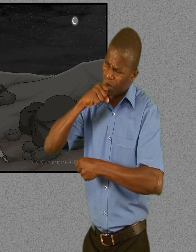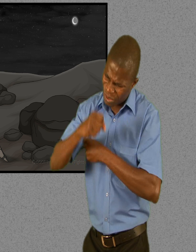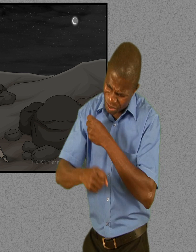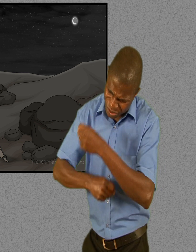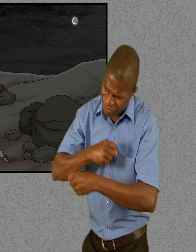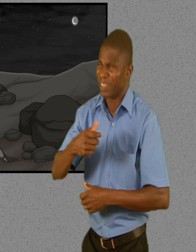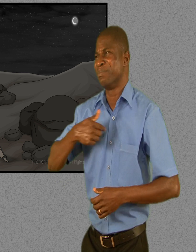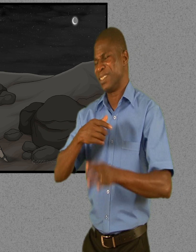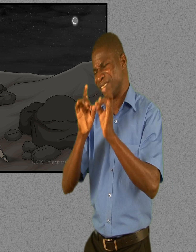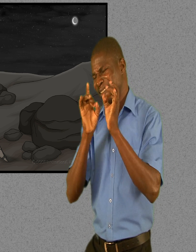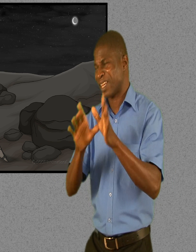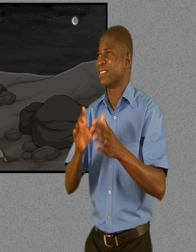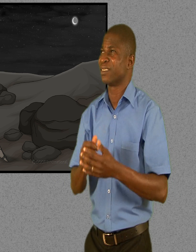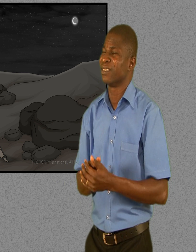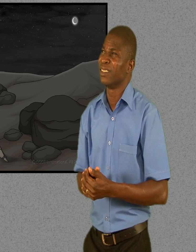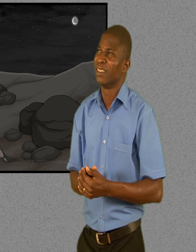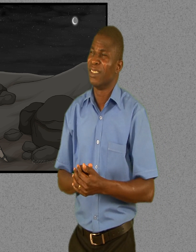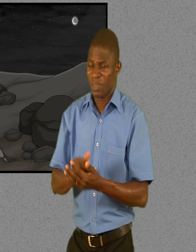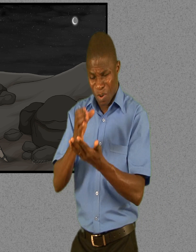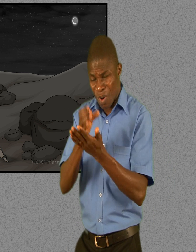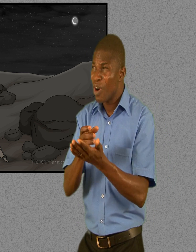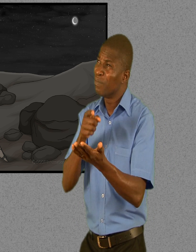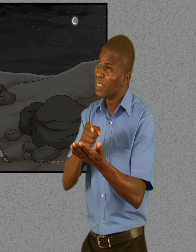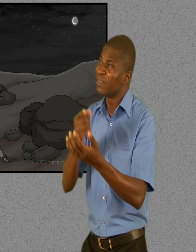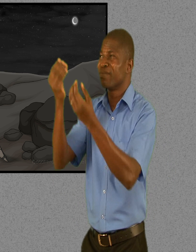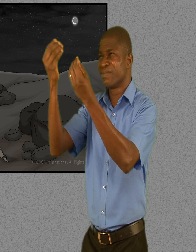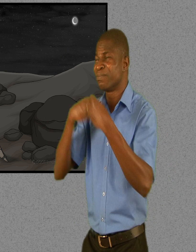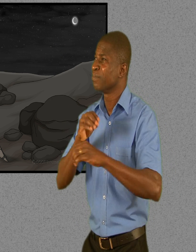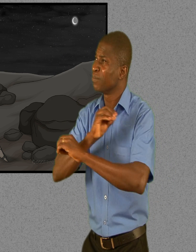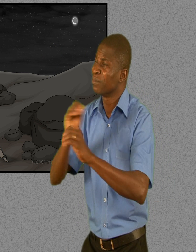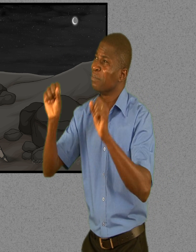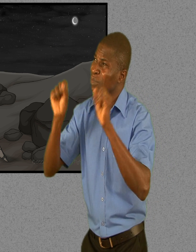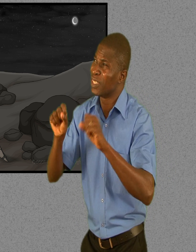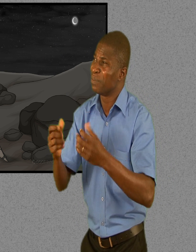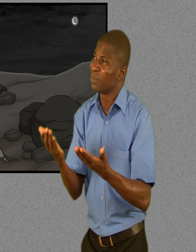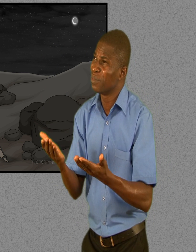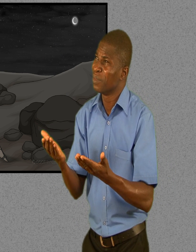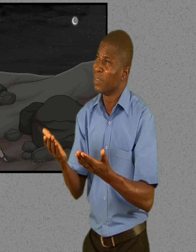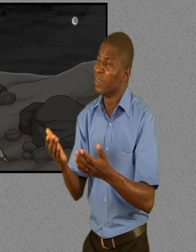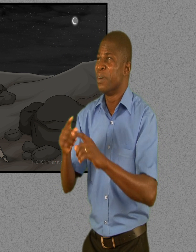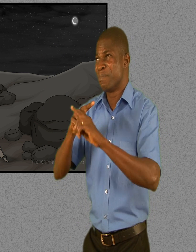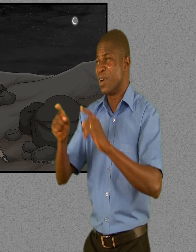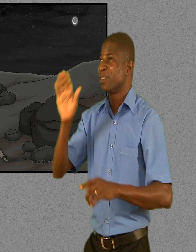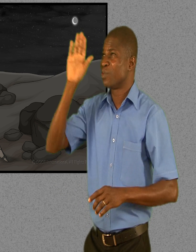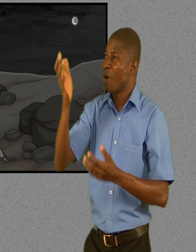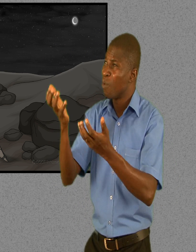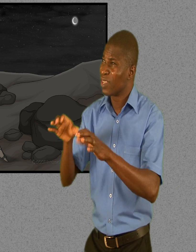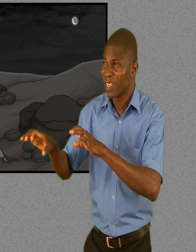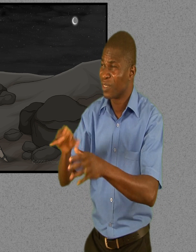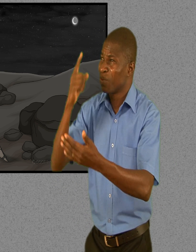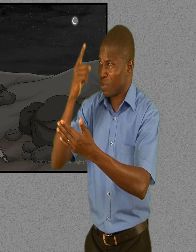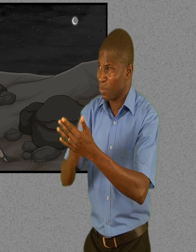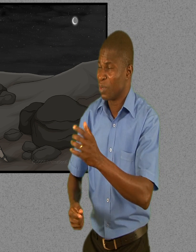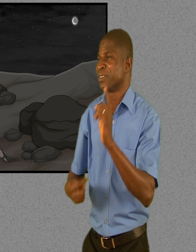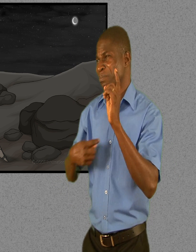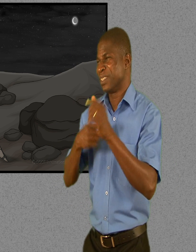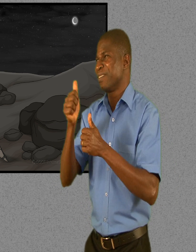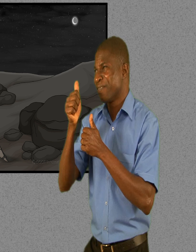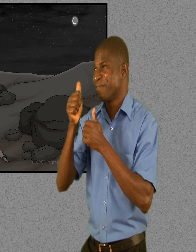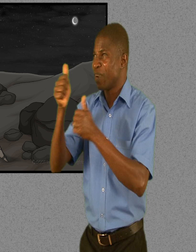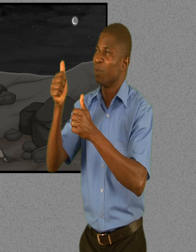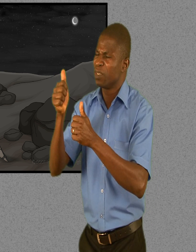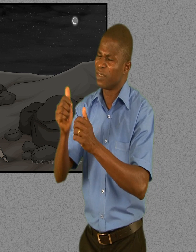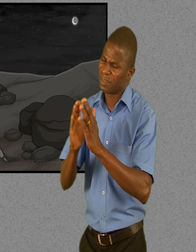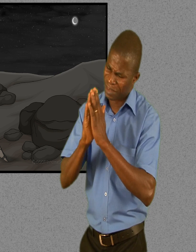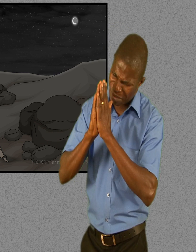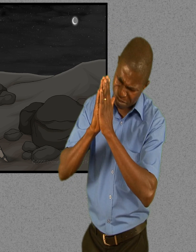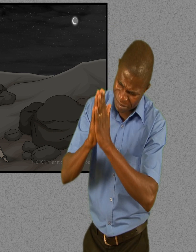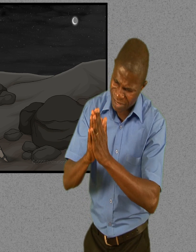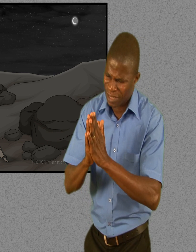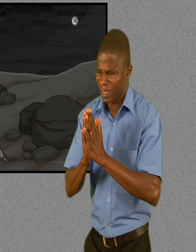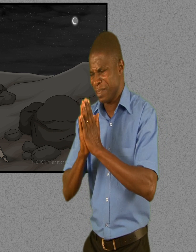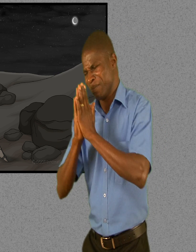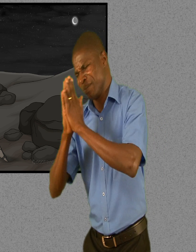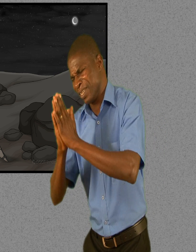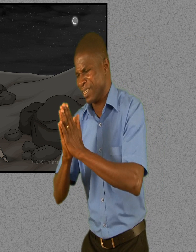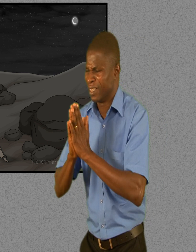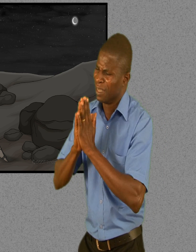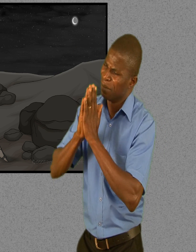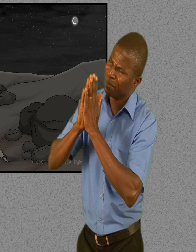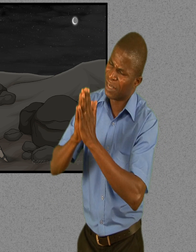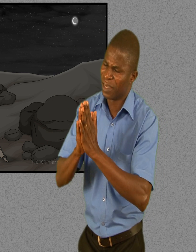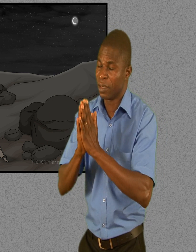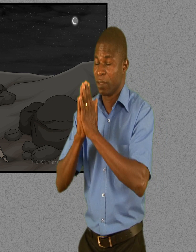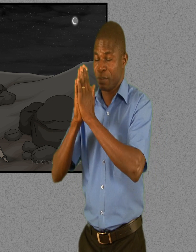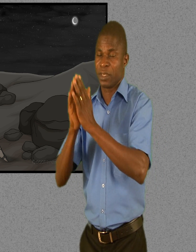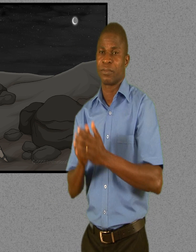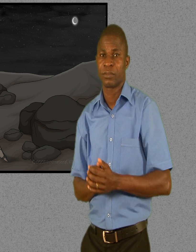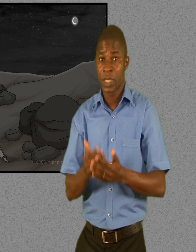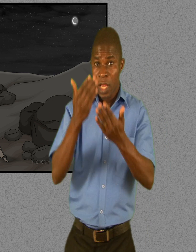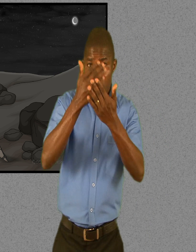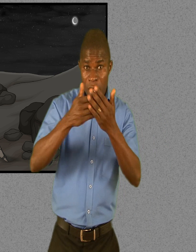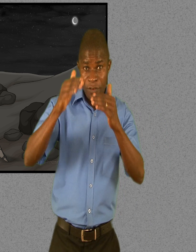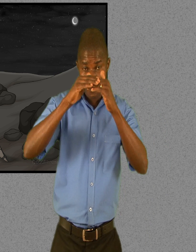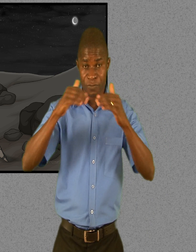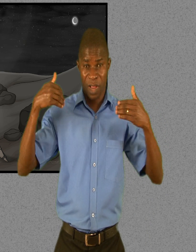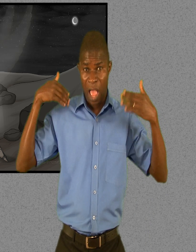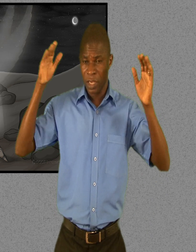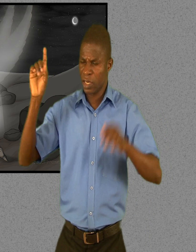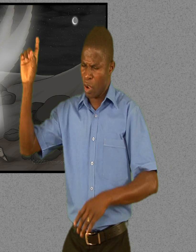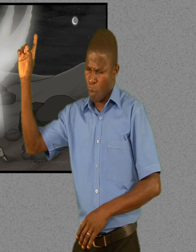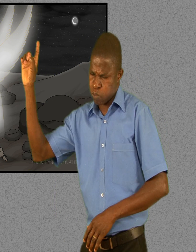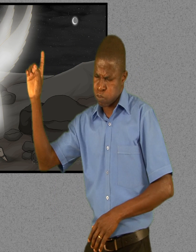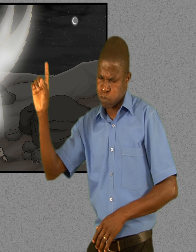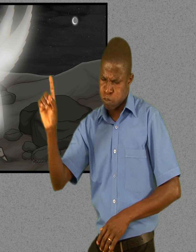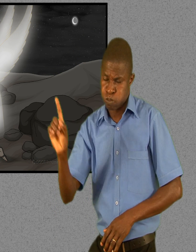Stay here and keep watch with Me.”